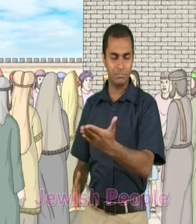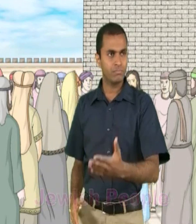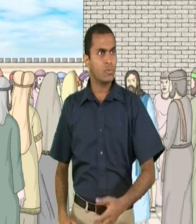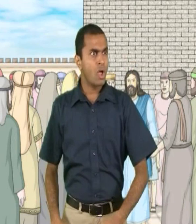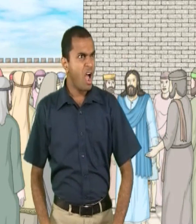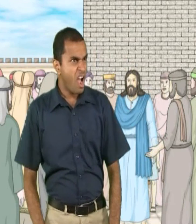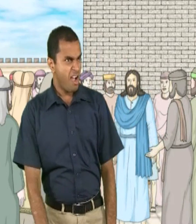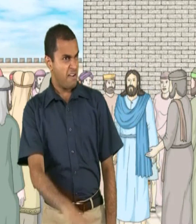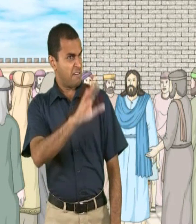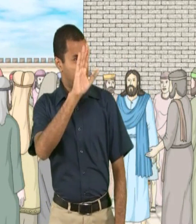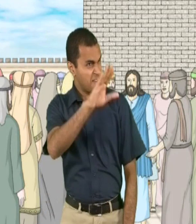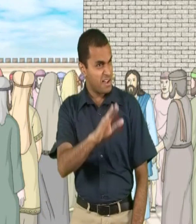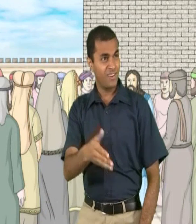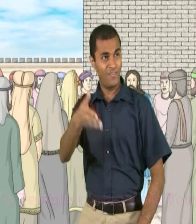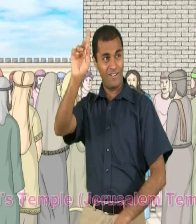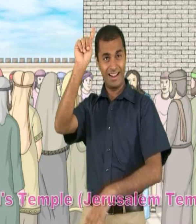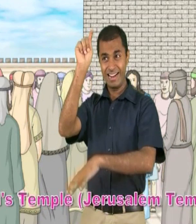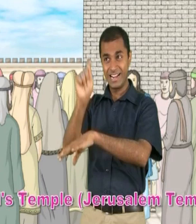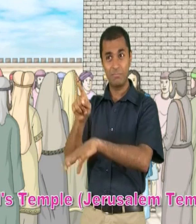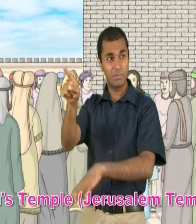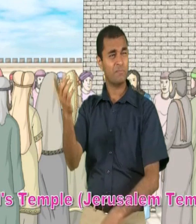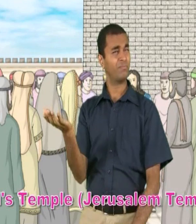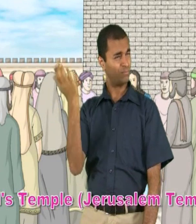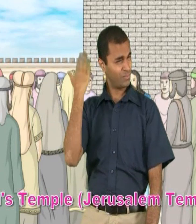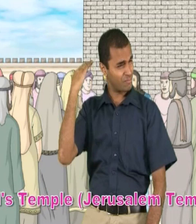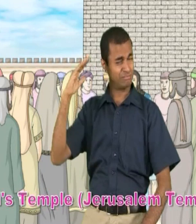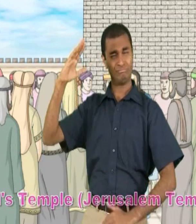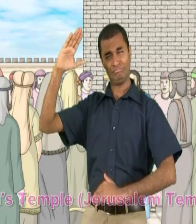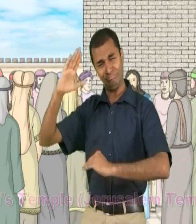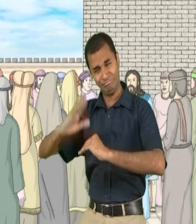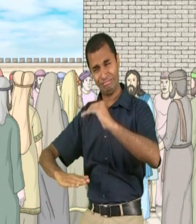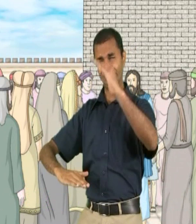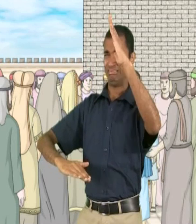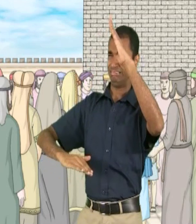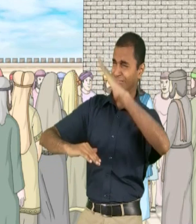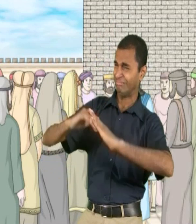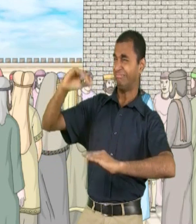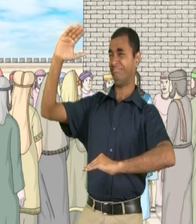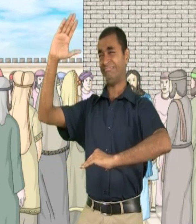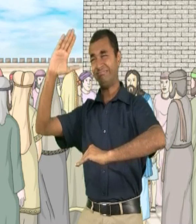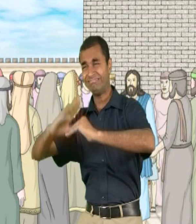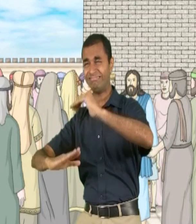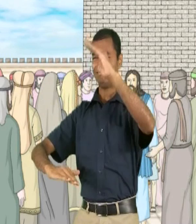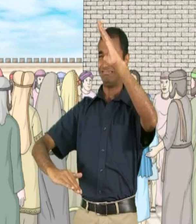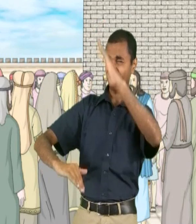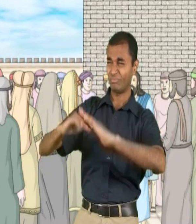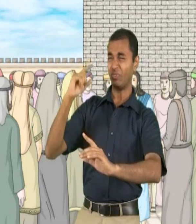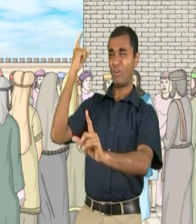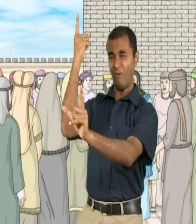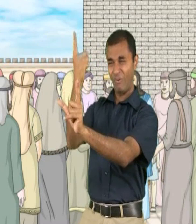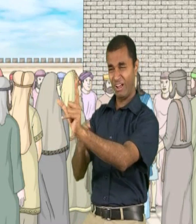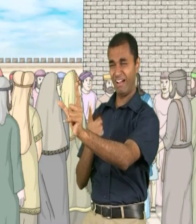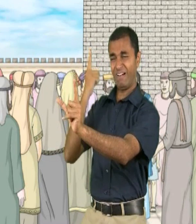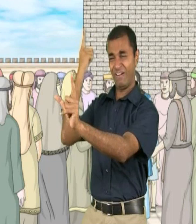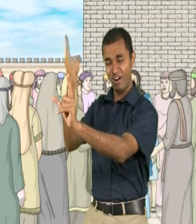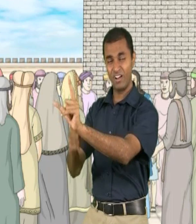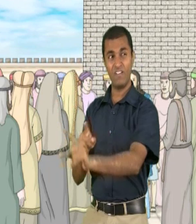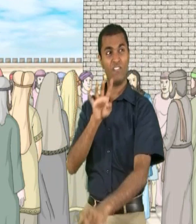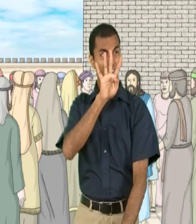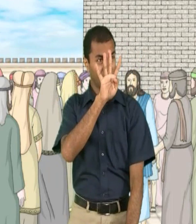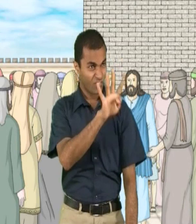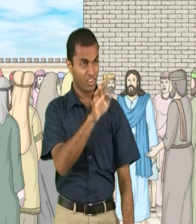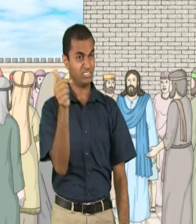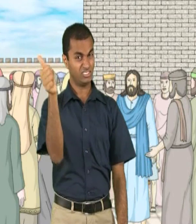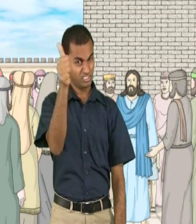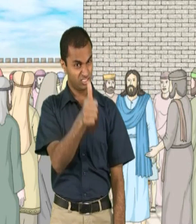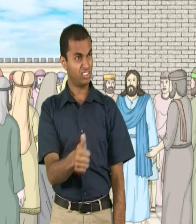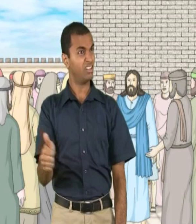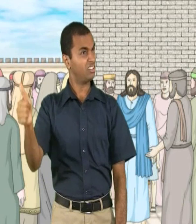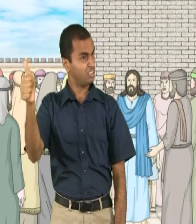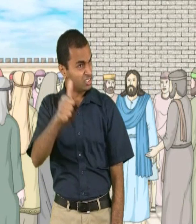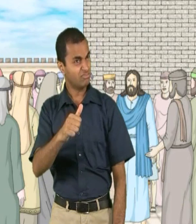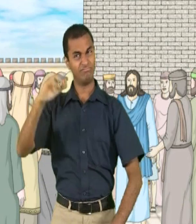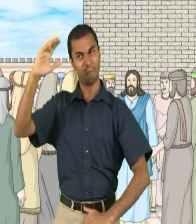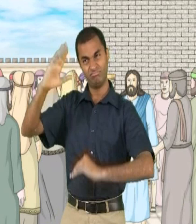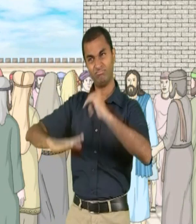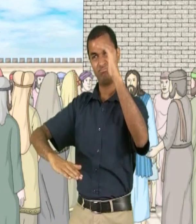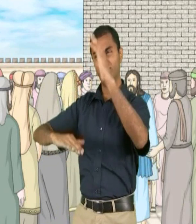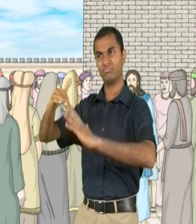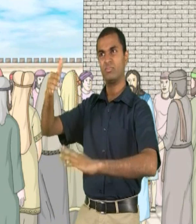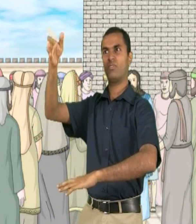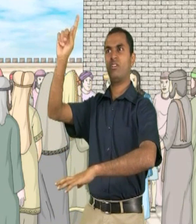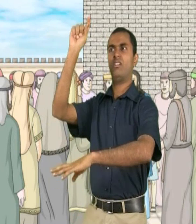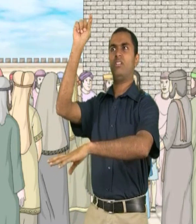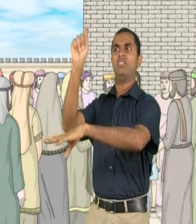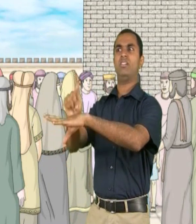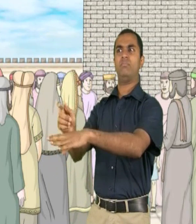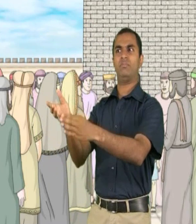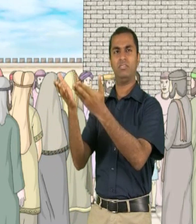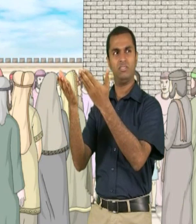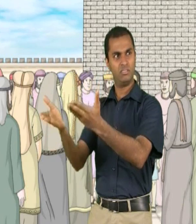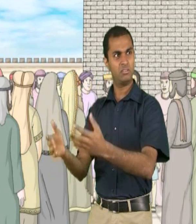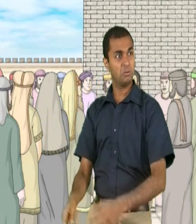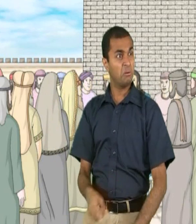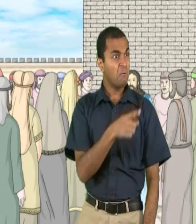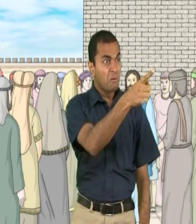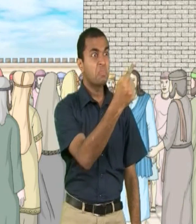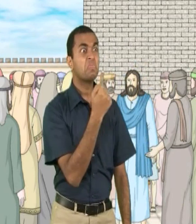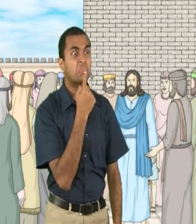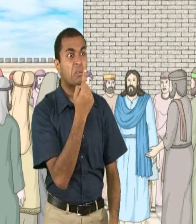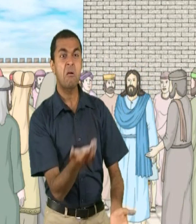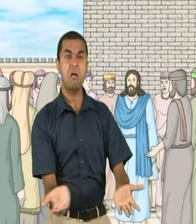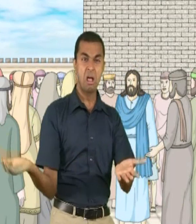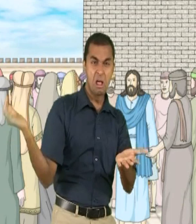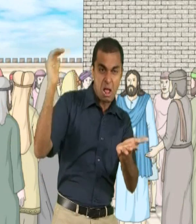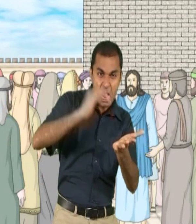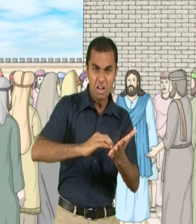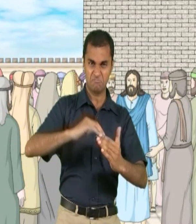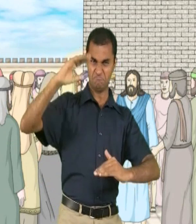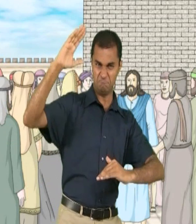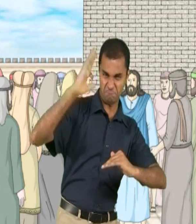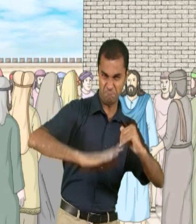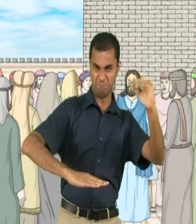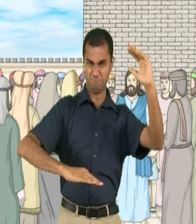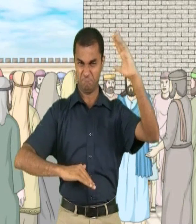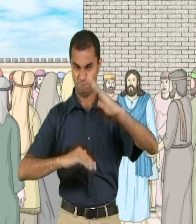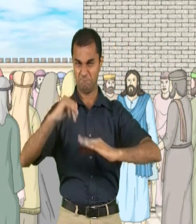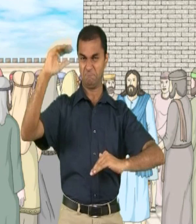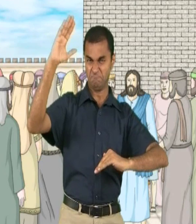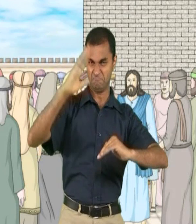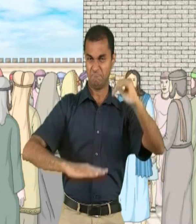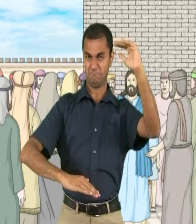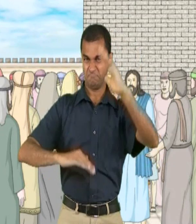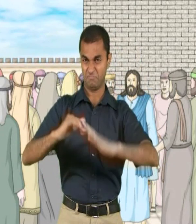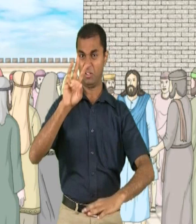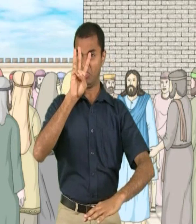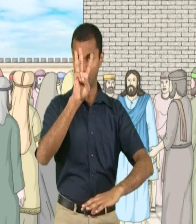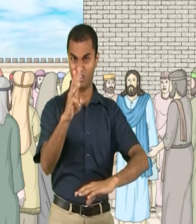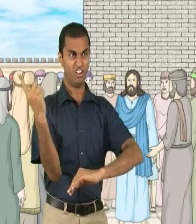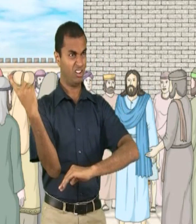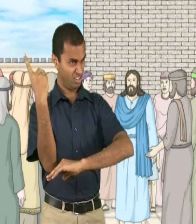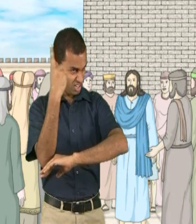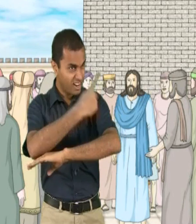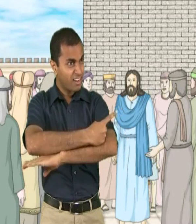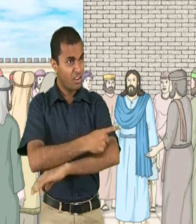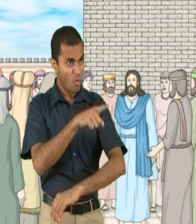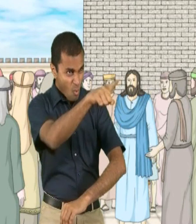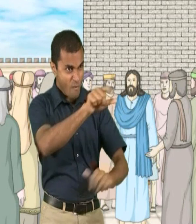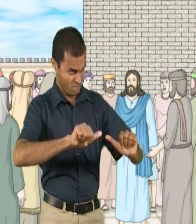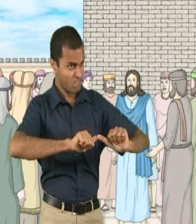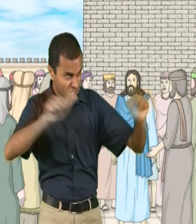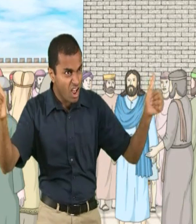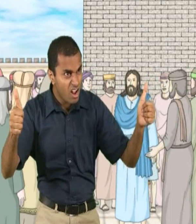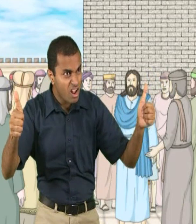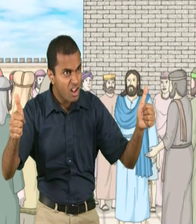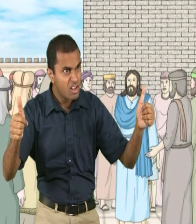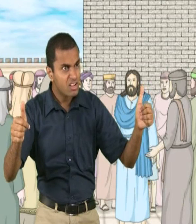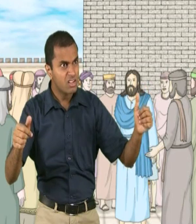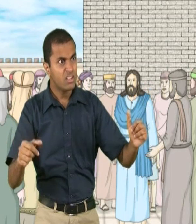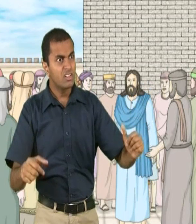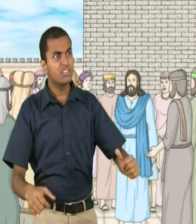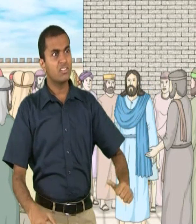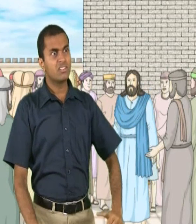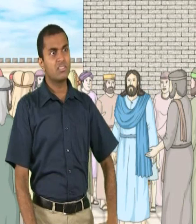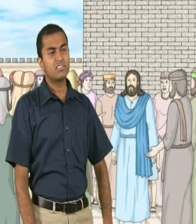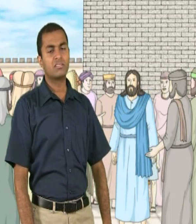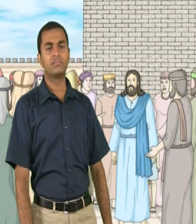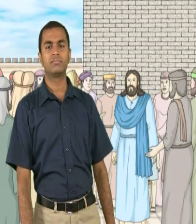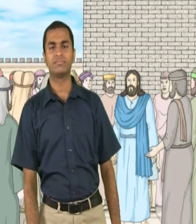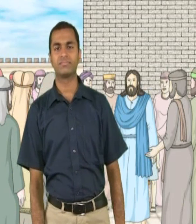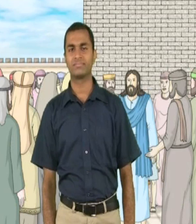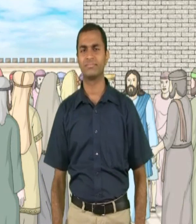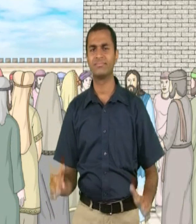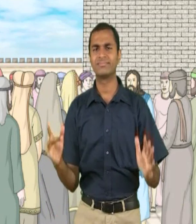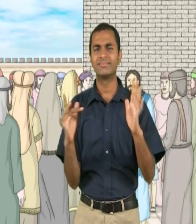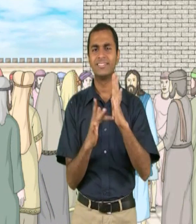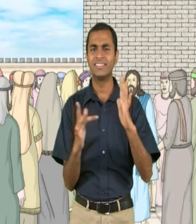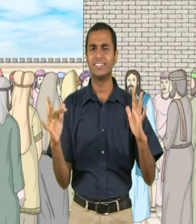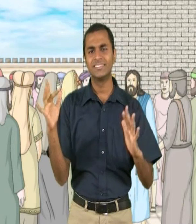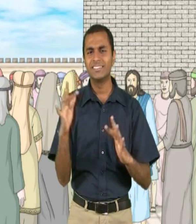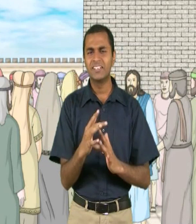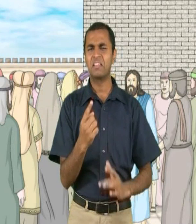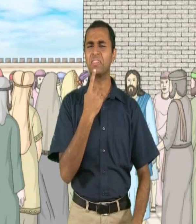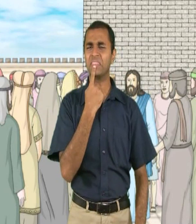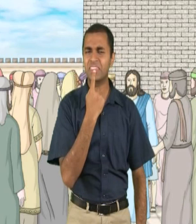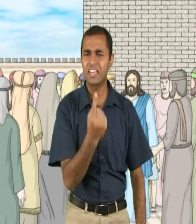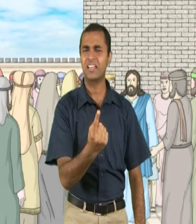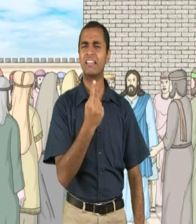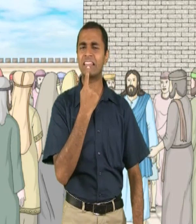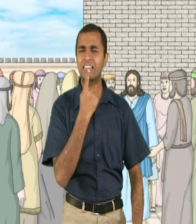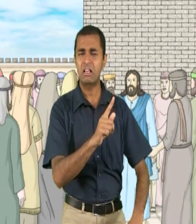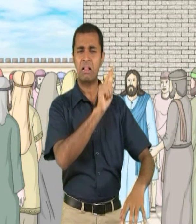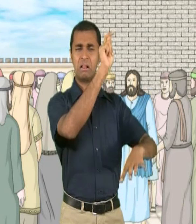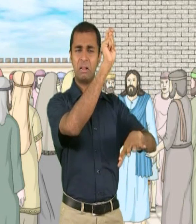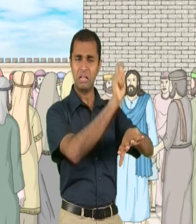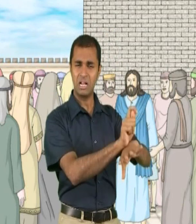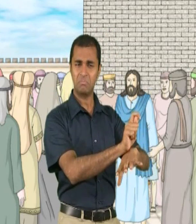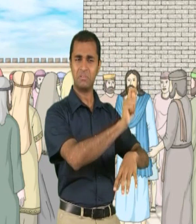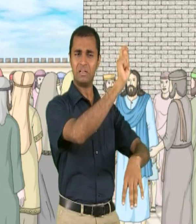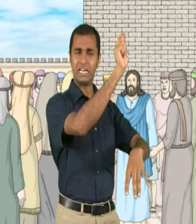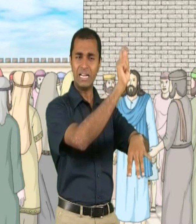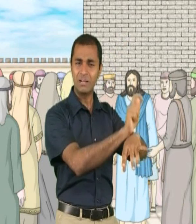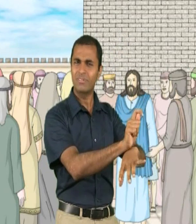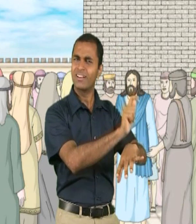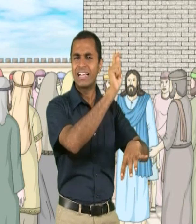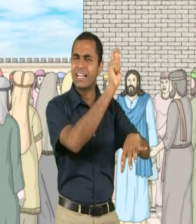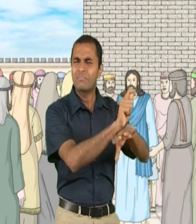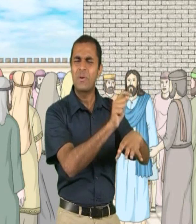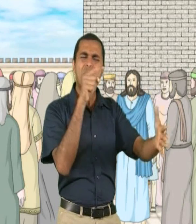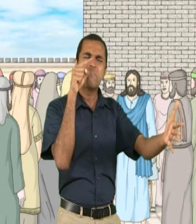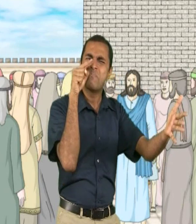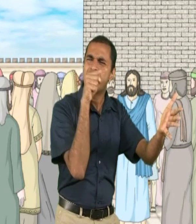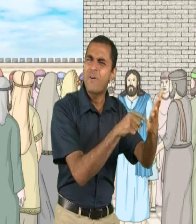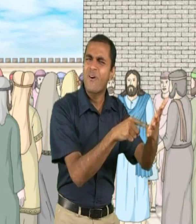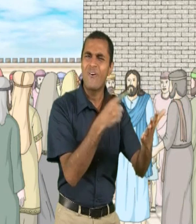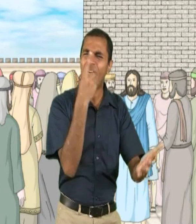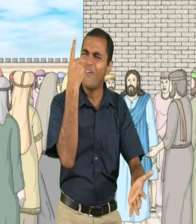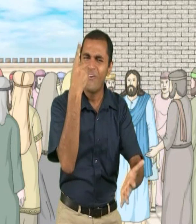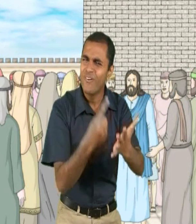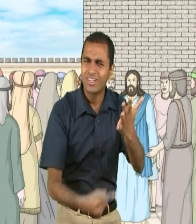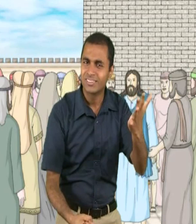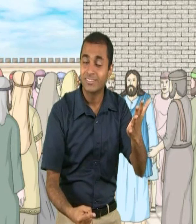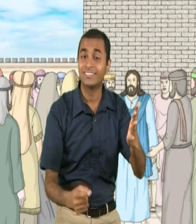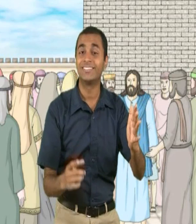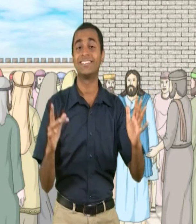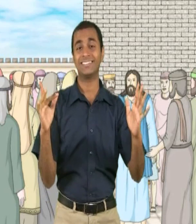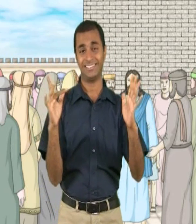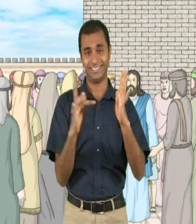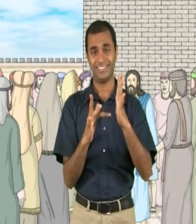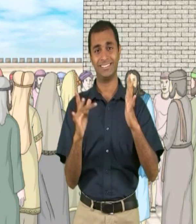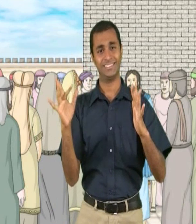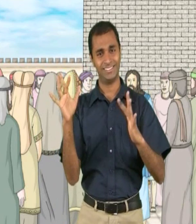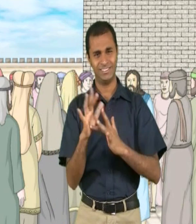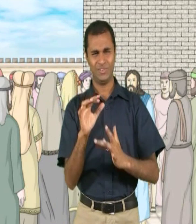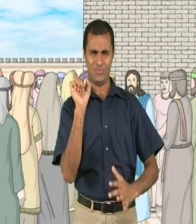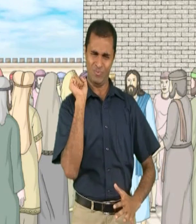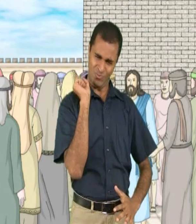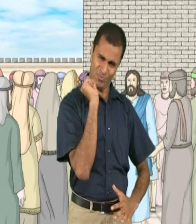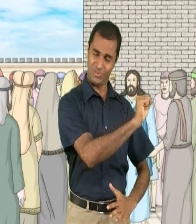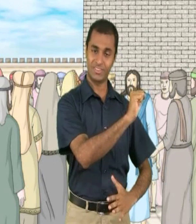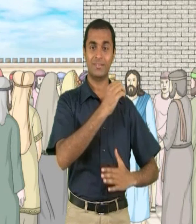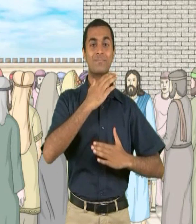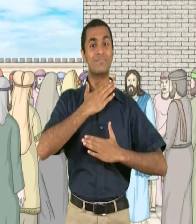“This temple took forty-six years to build,” the Jews replied, “and You are going to raise it up in three days?”